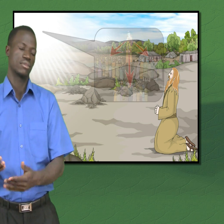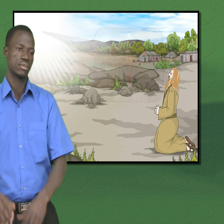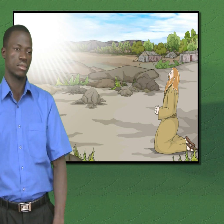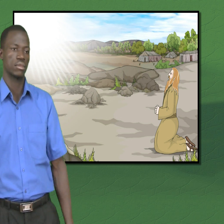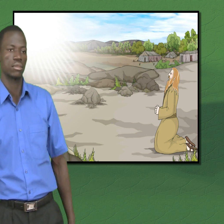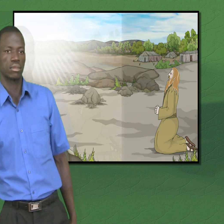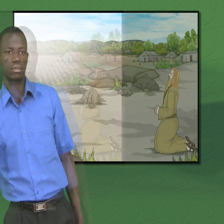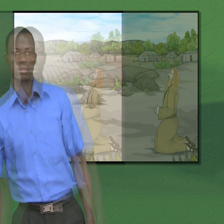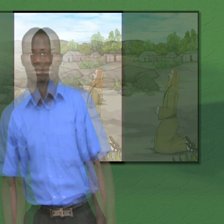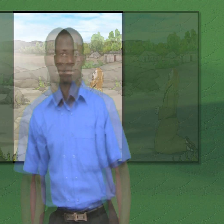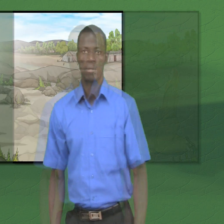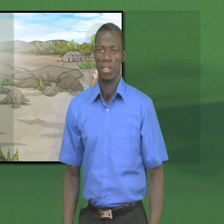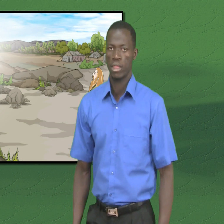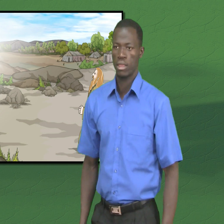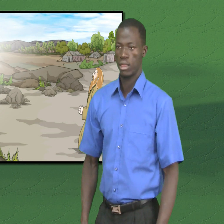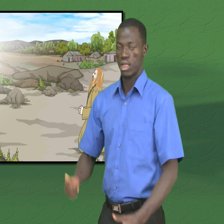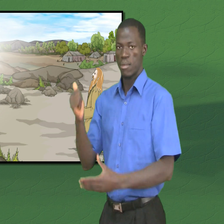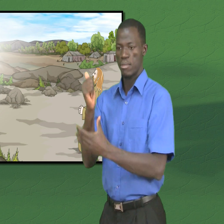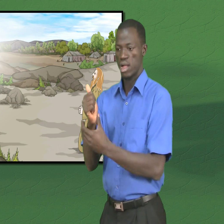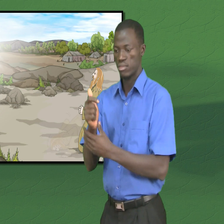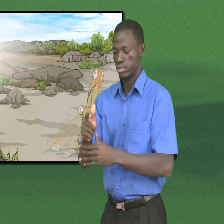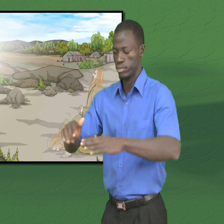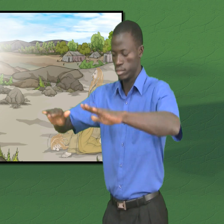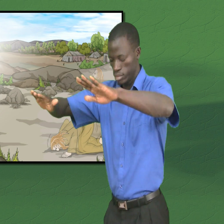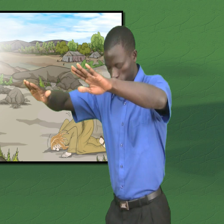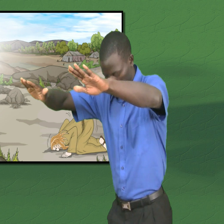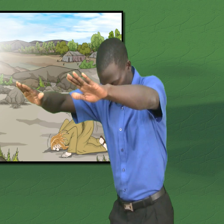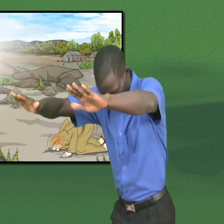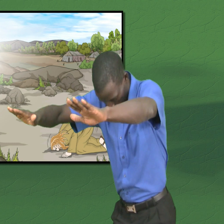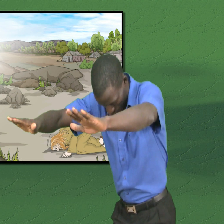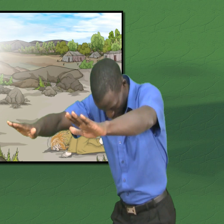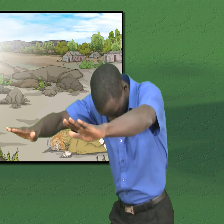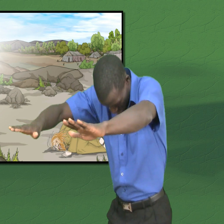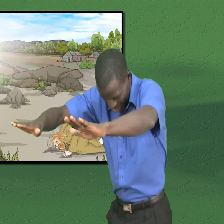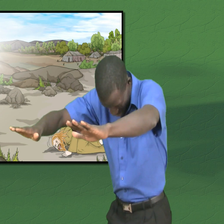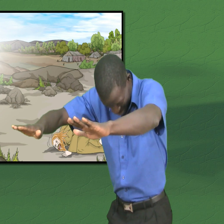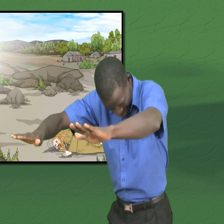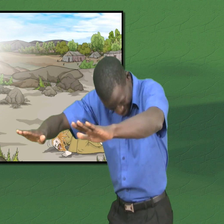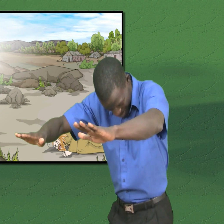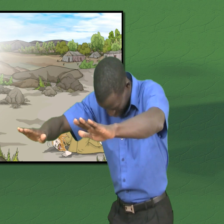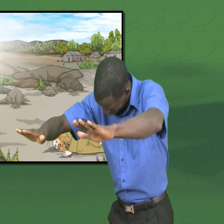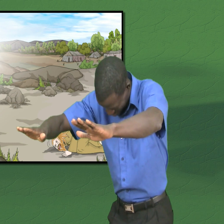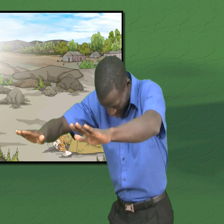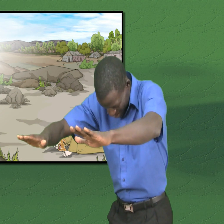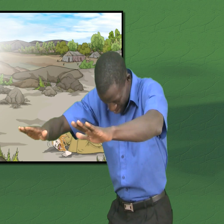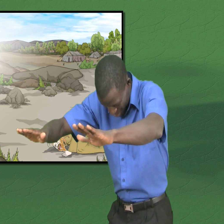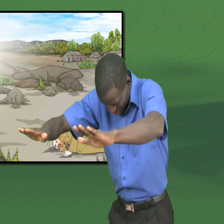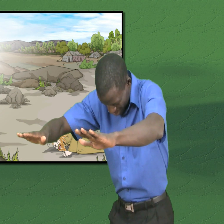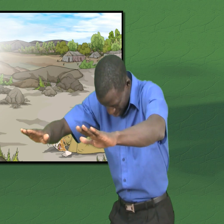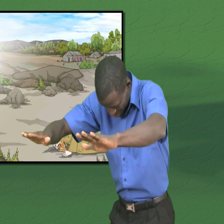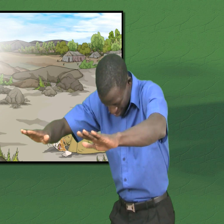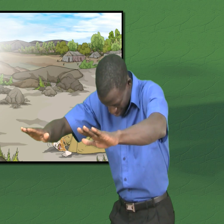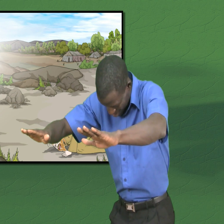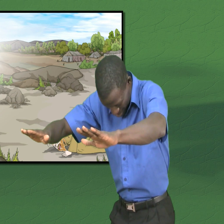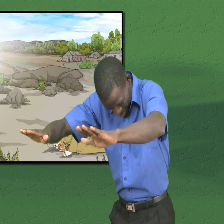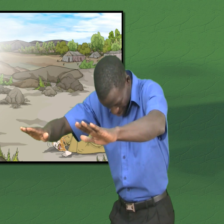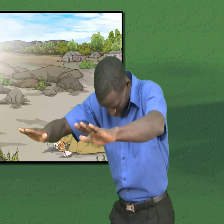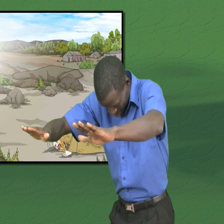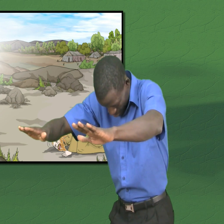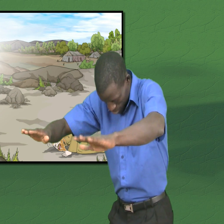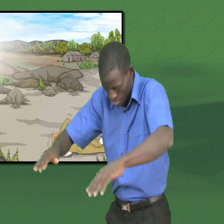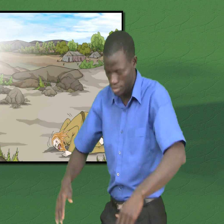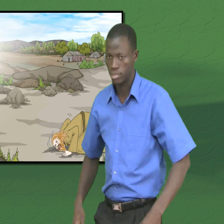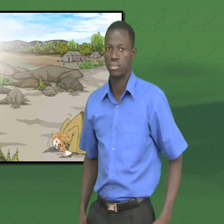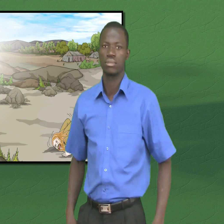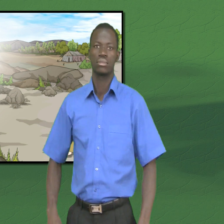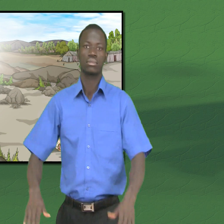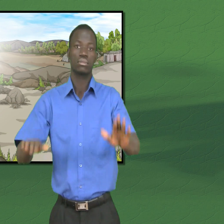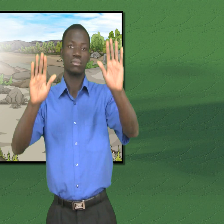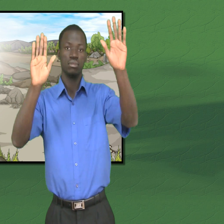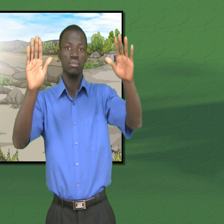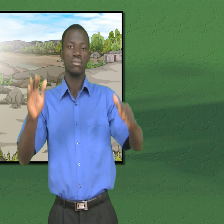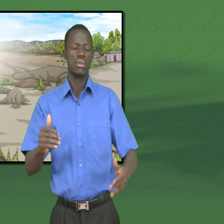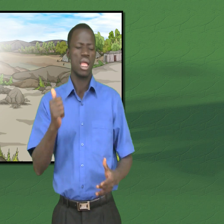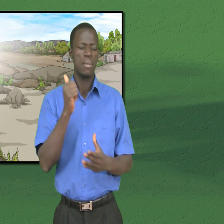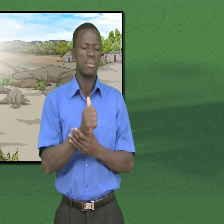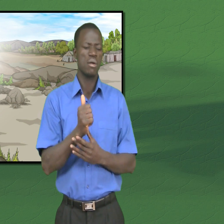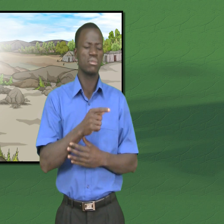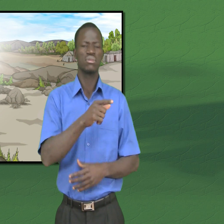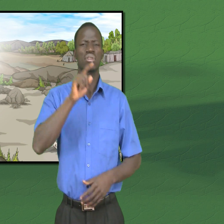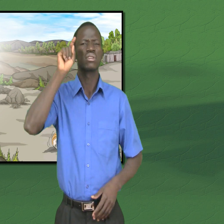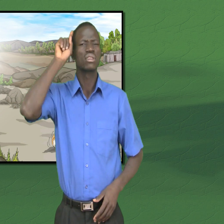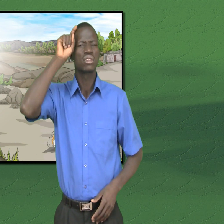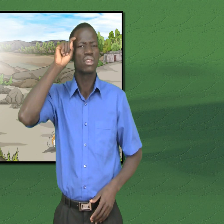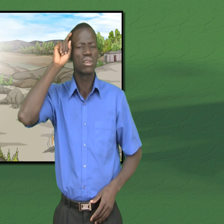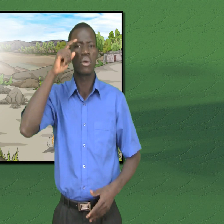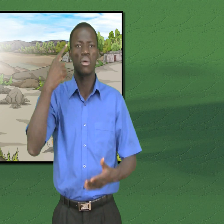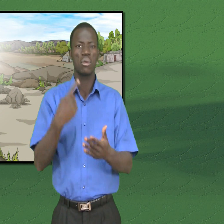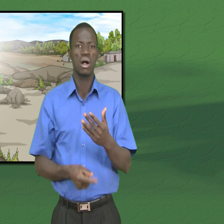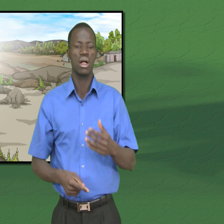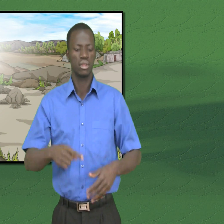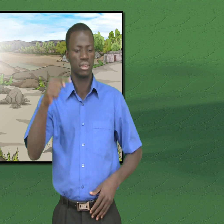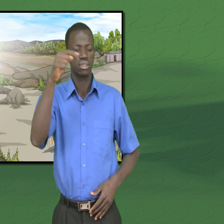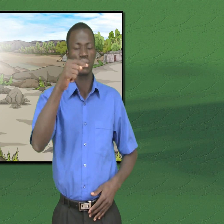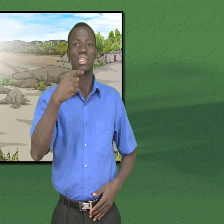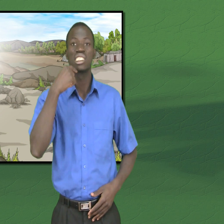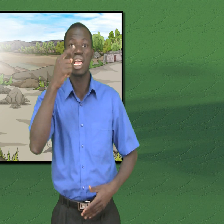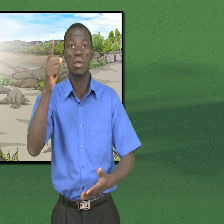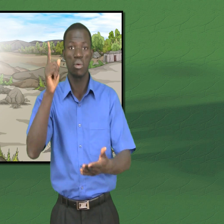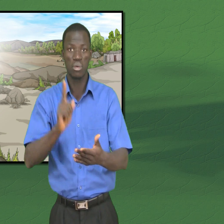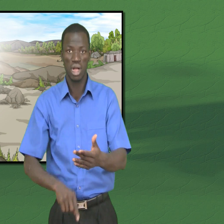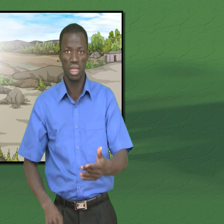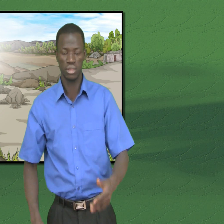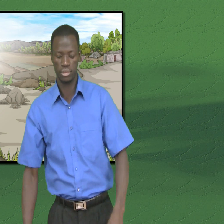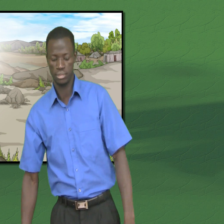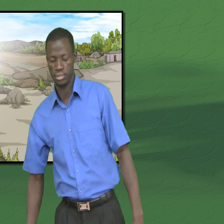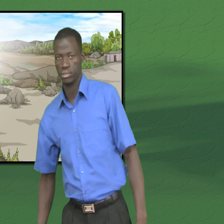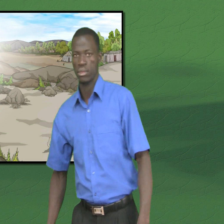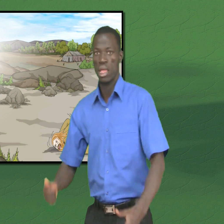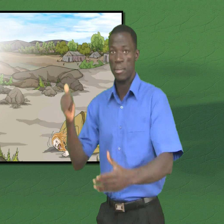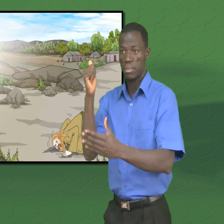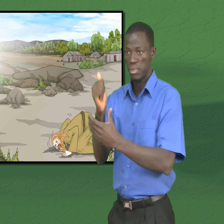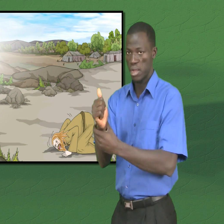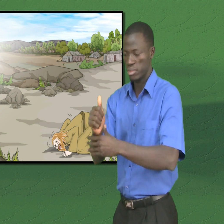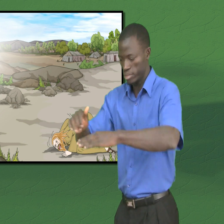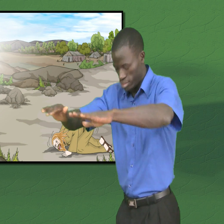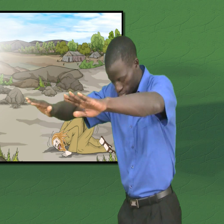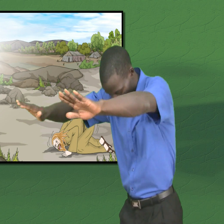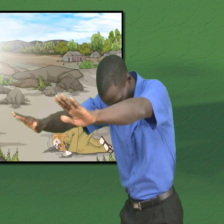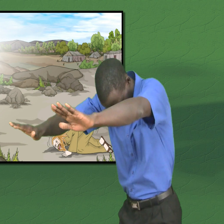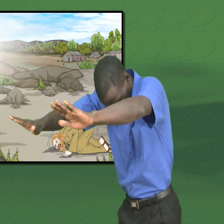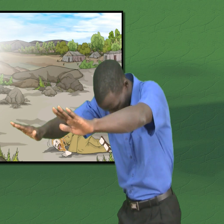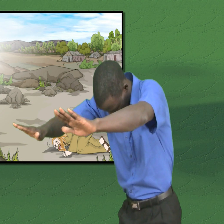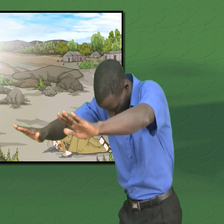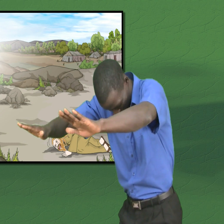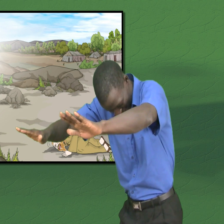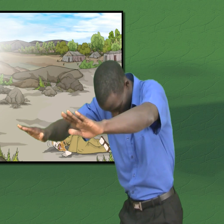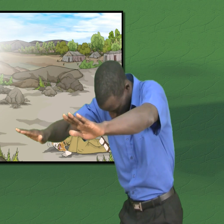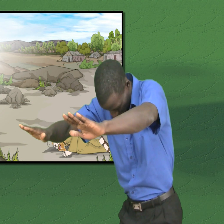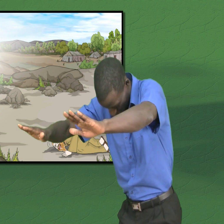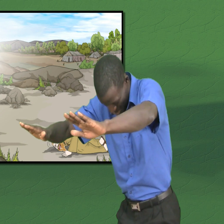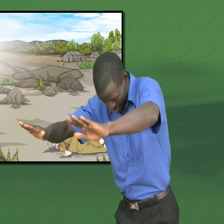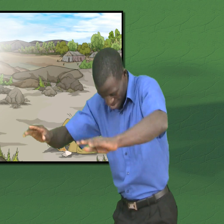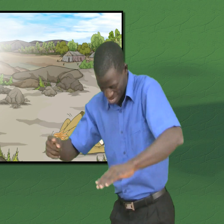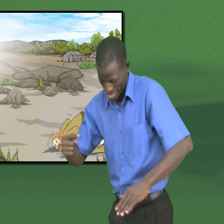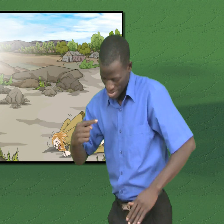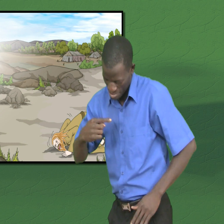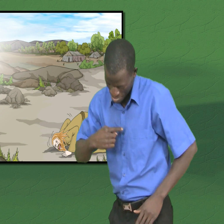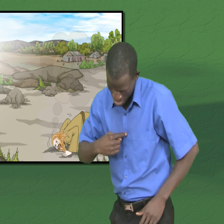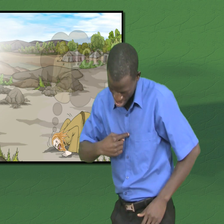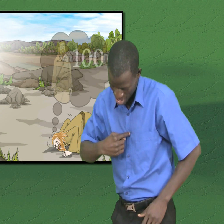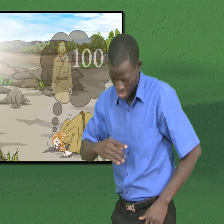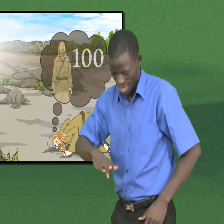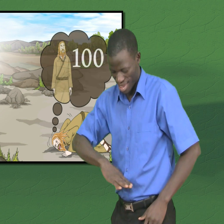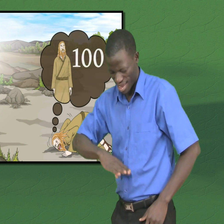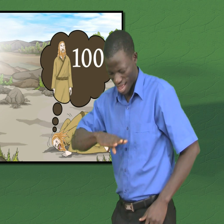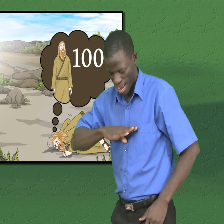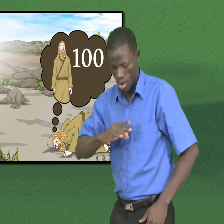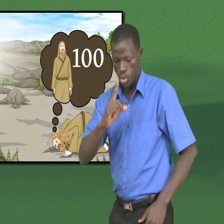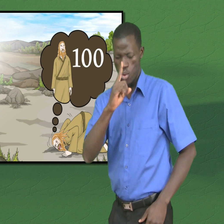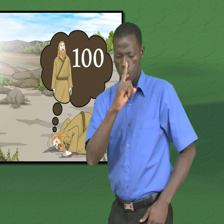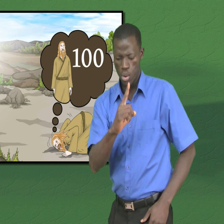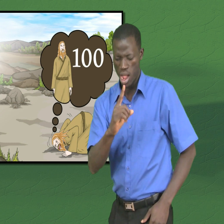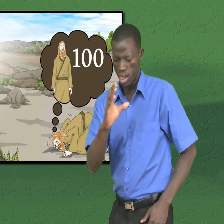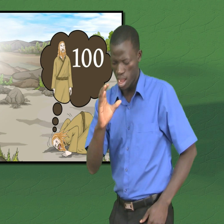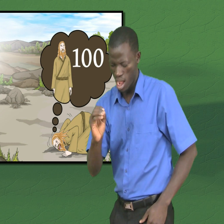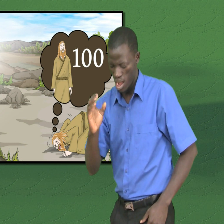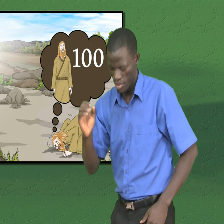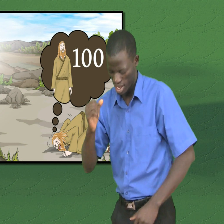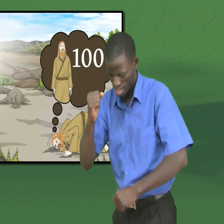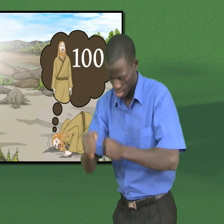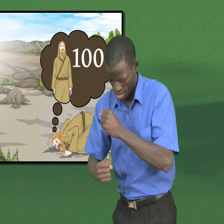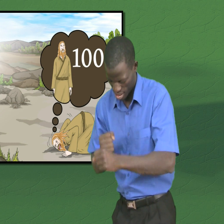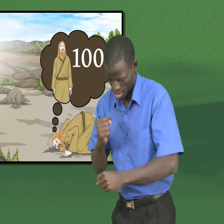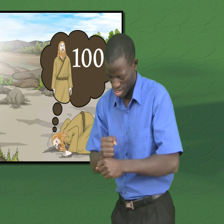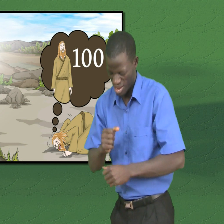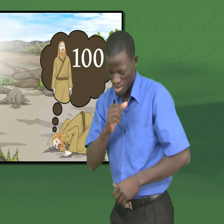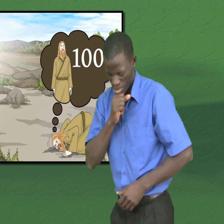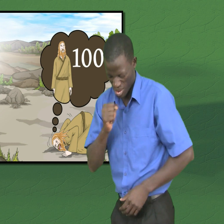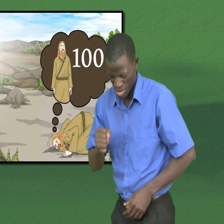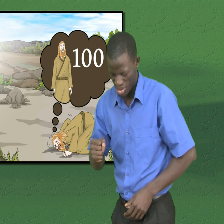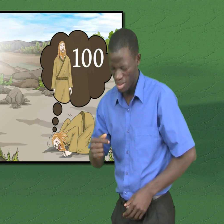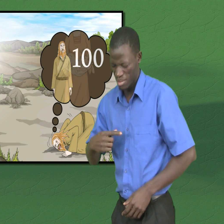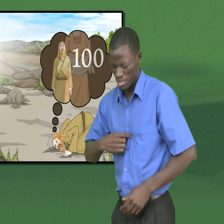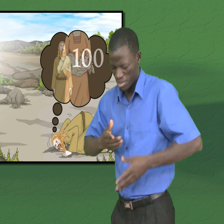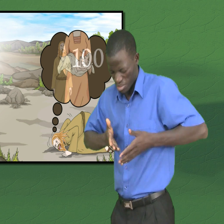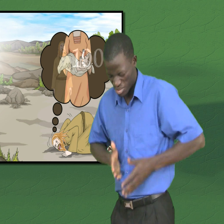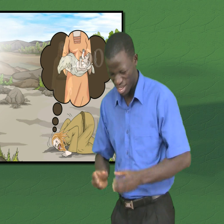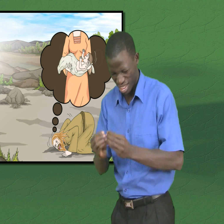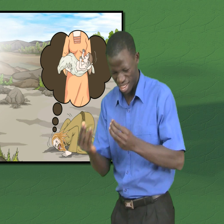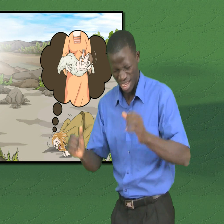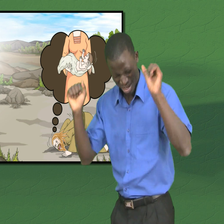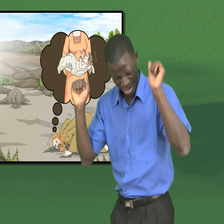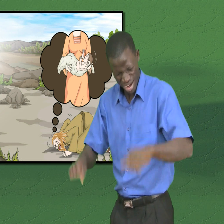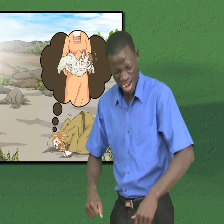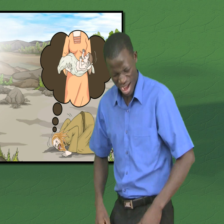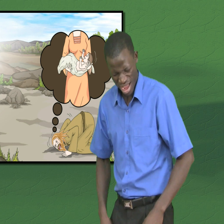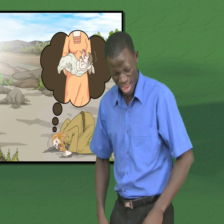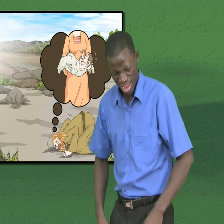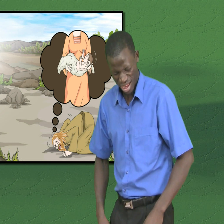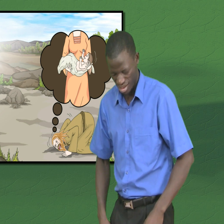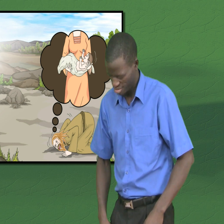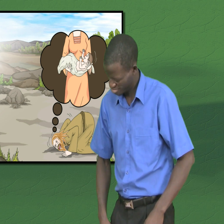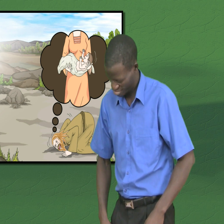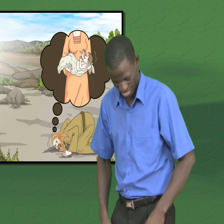Abraham fell facedown. Then he laughed and said to himself, “Can a child be born to a man who is a hundred years old?